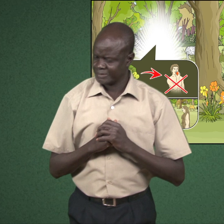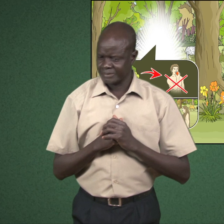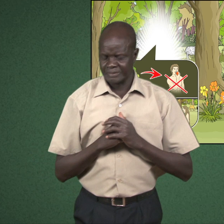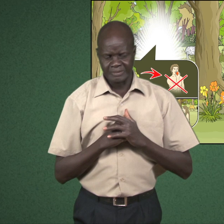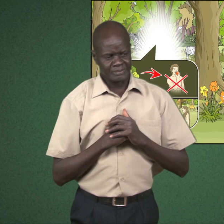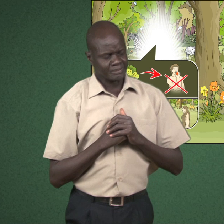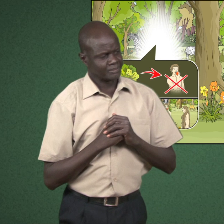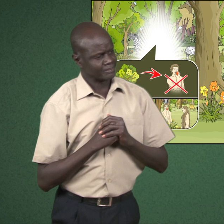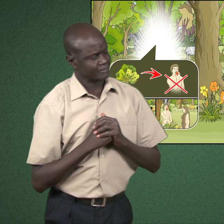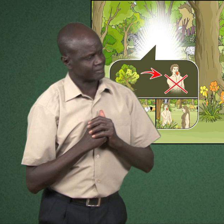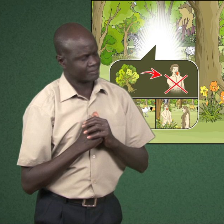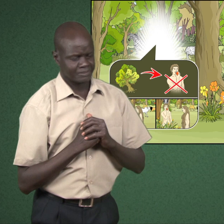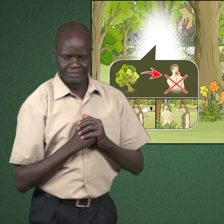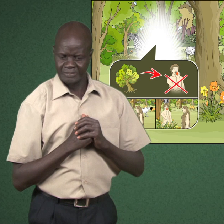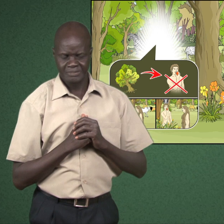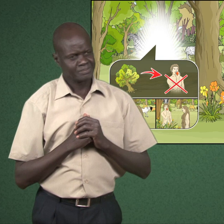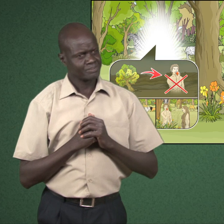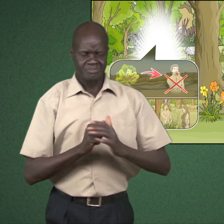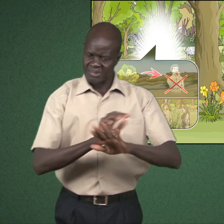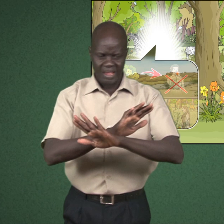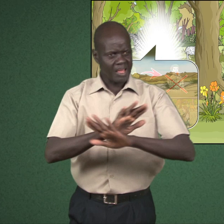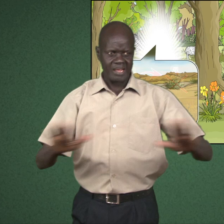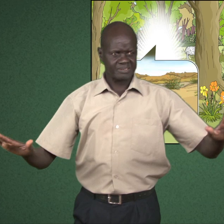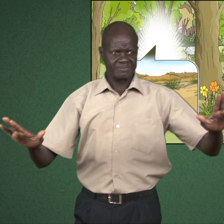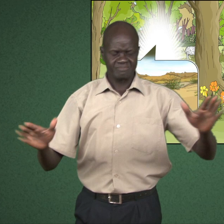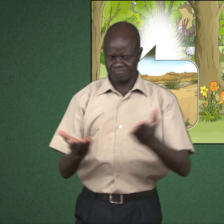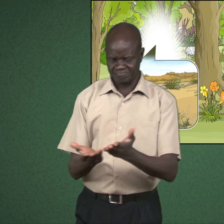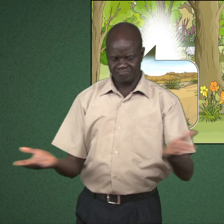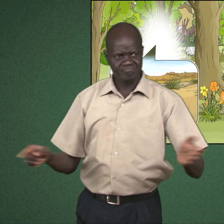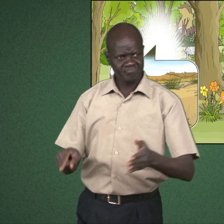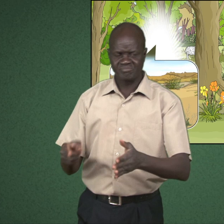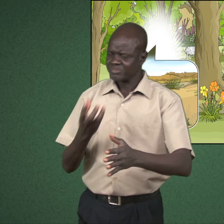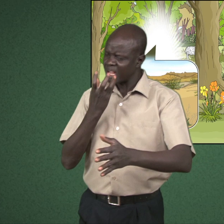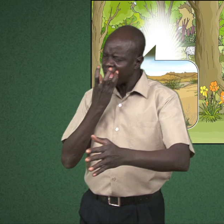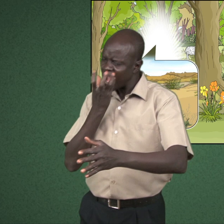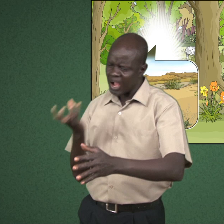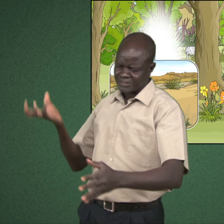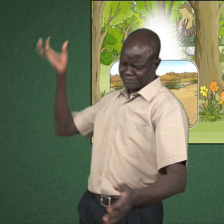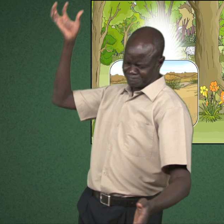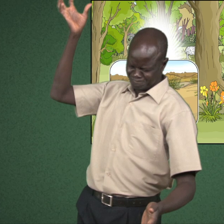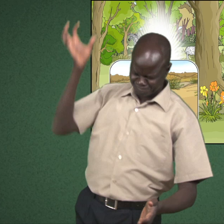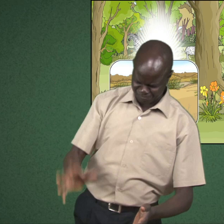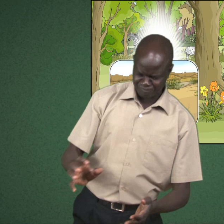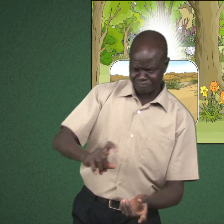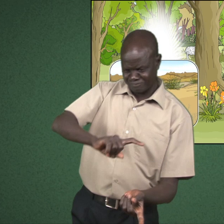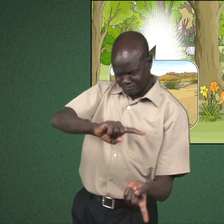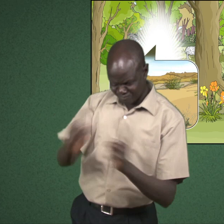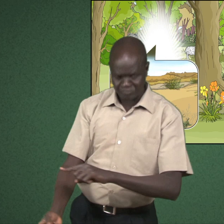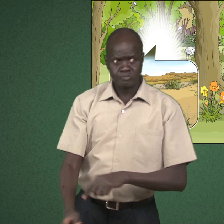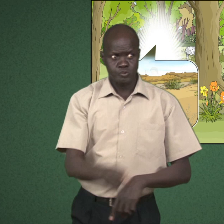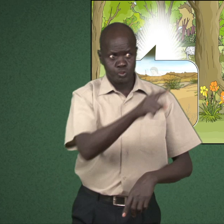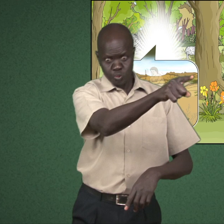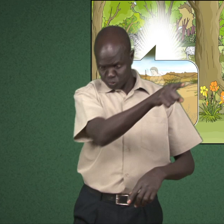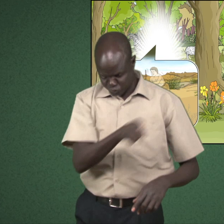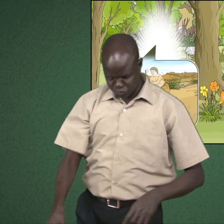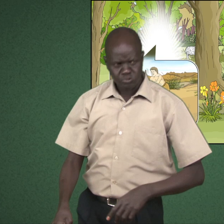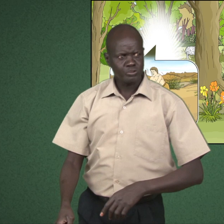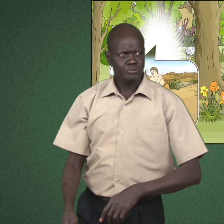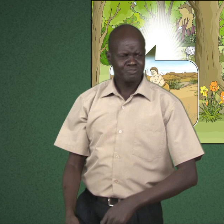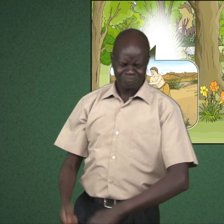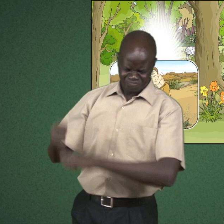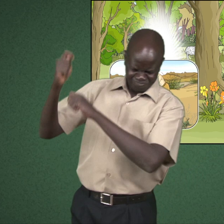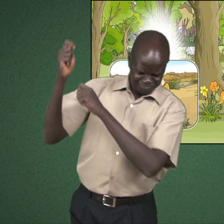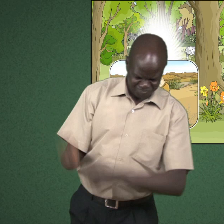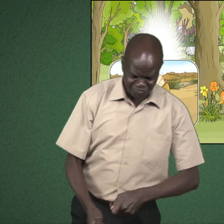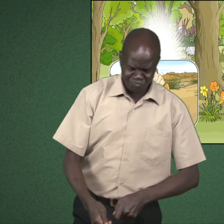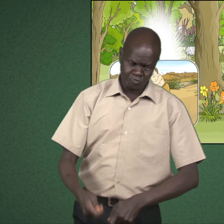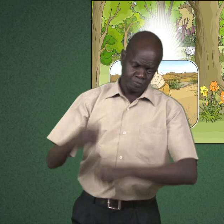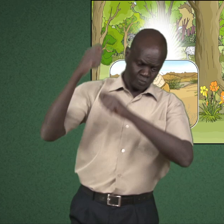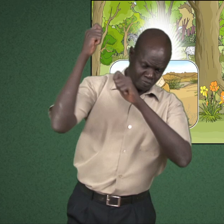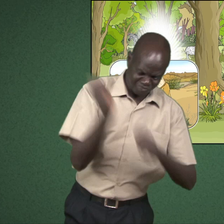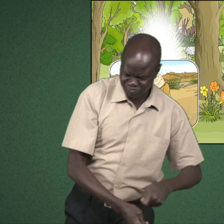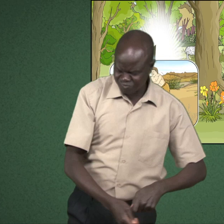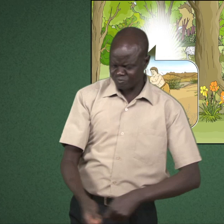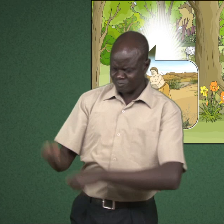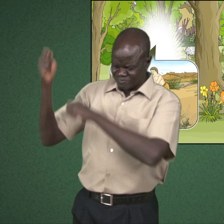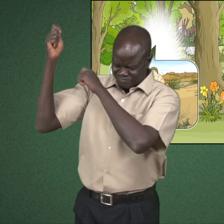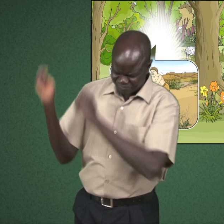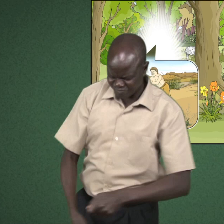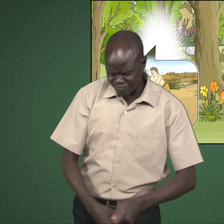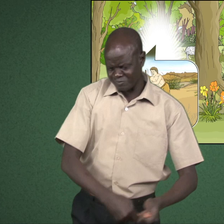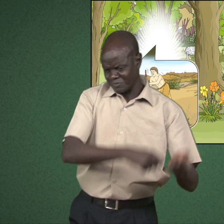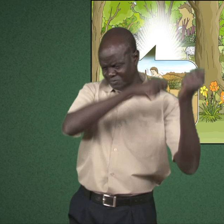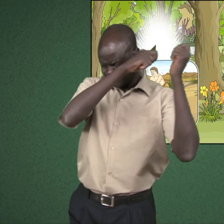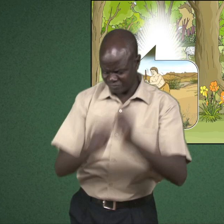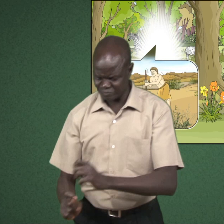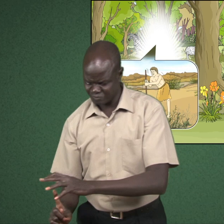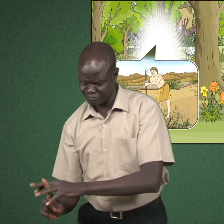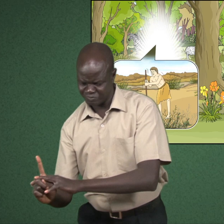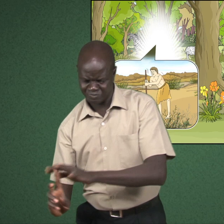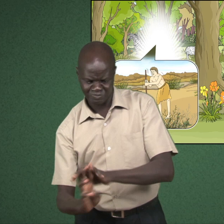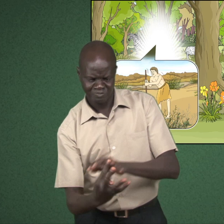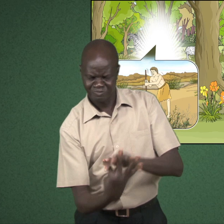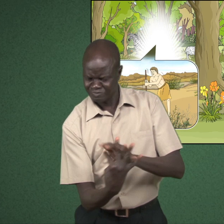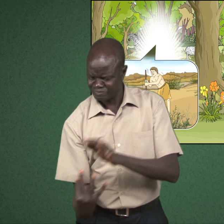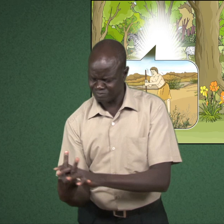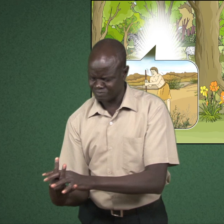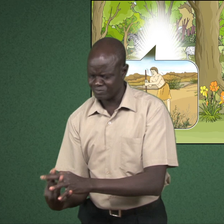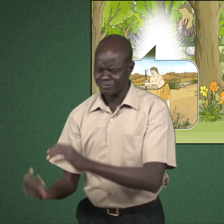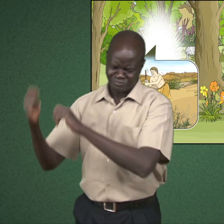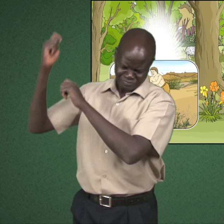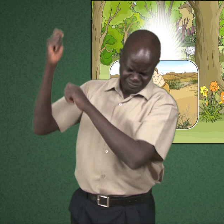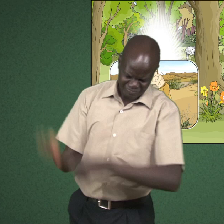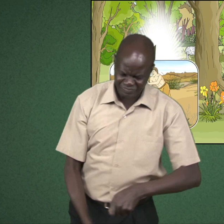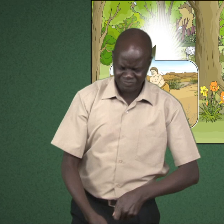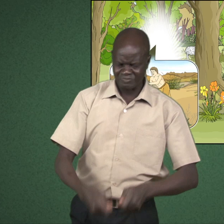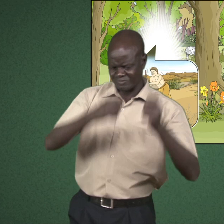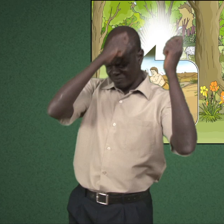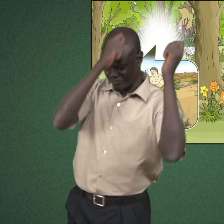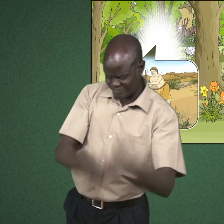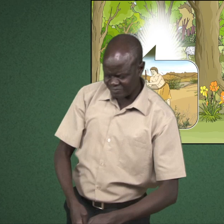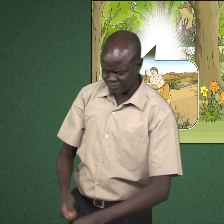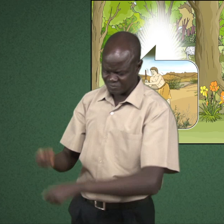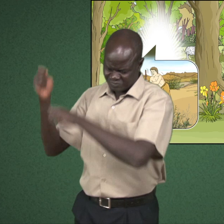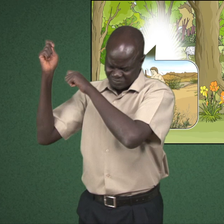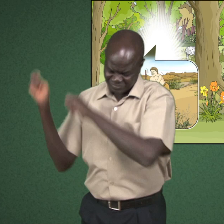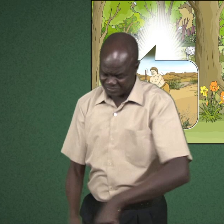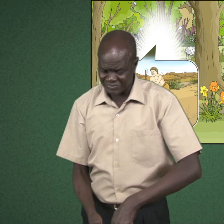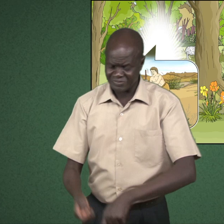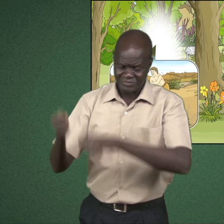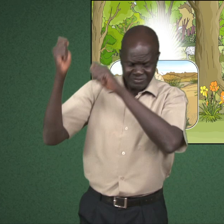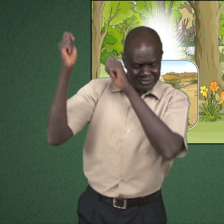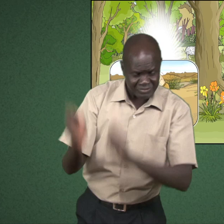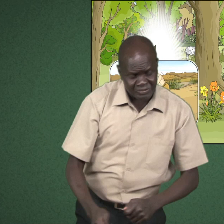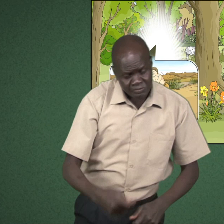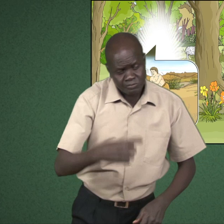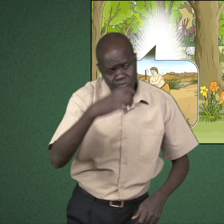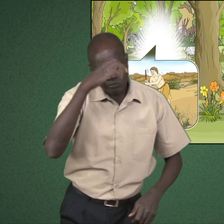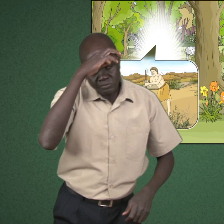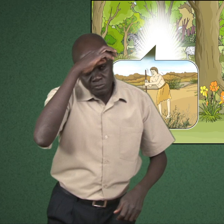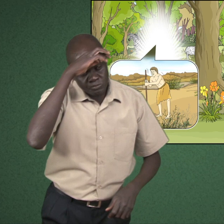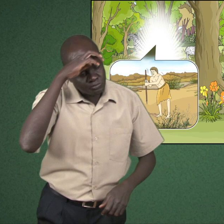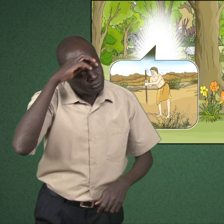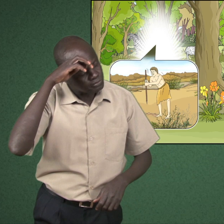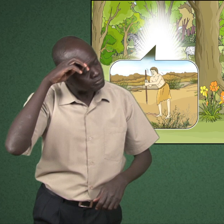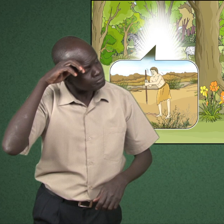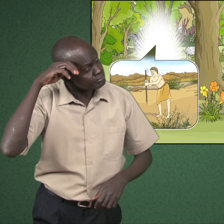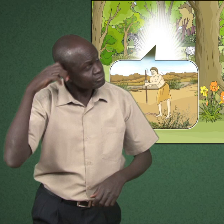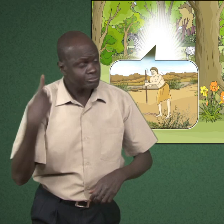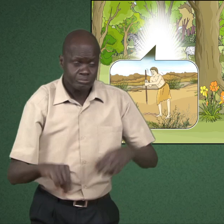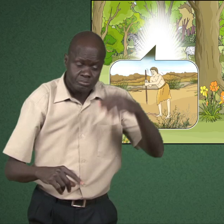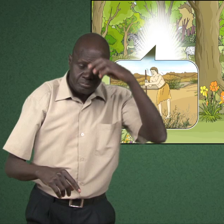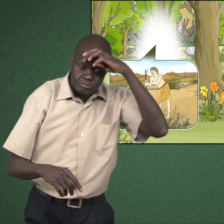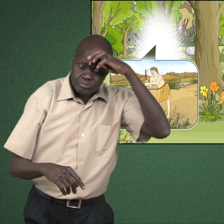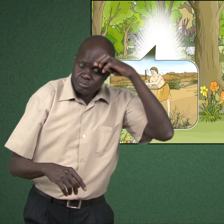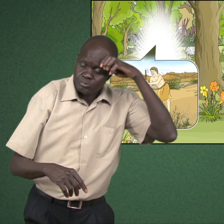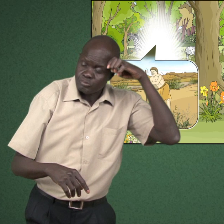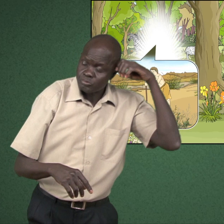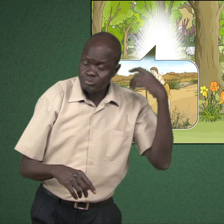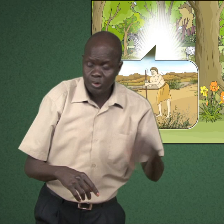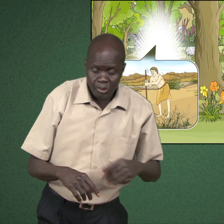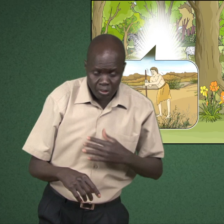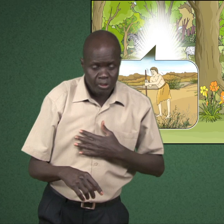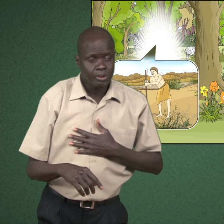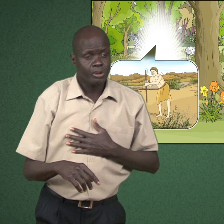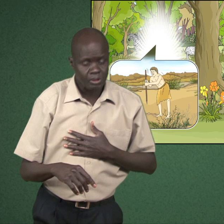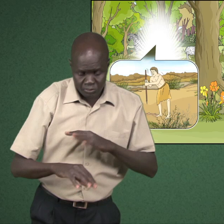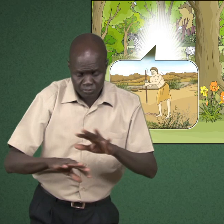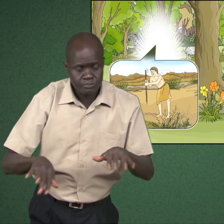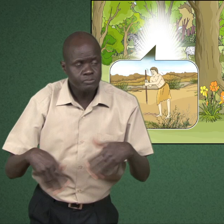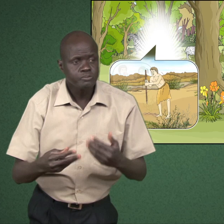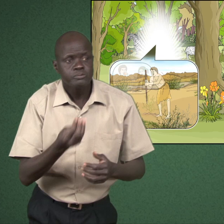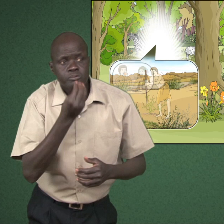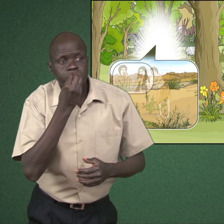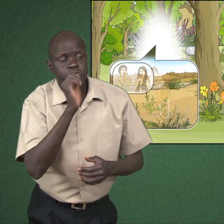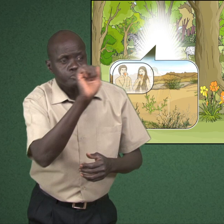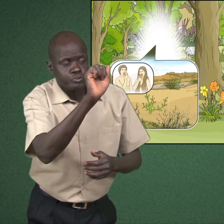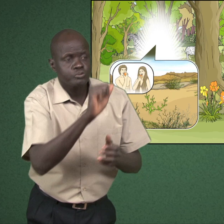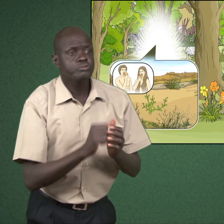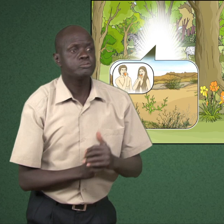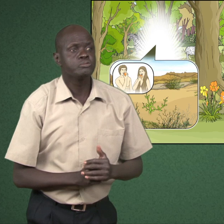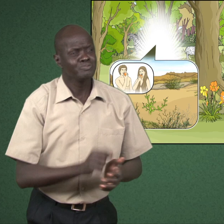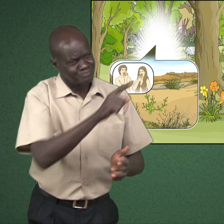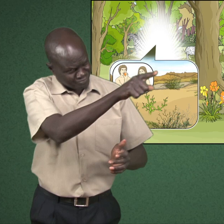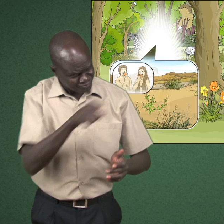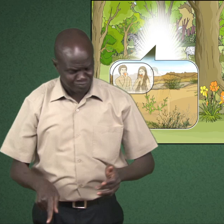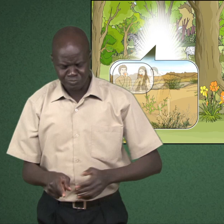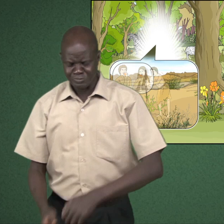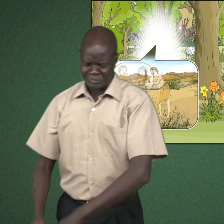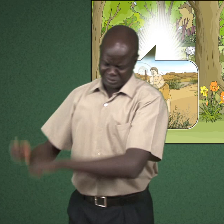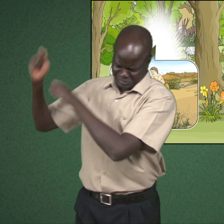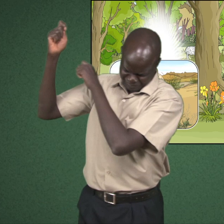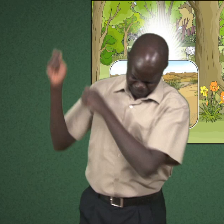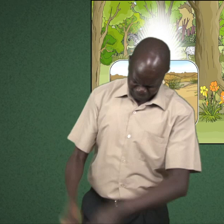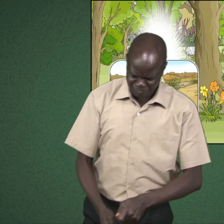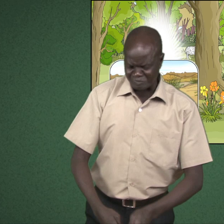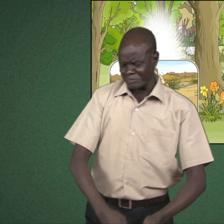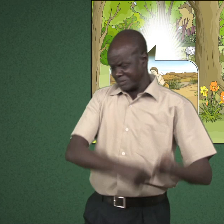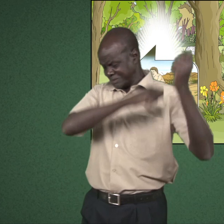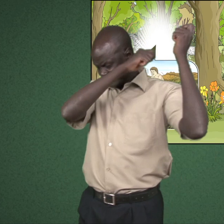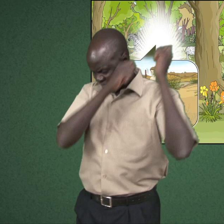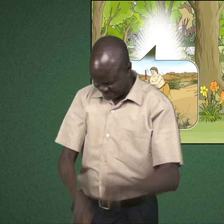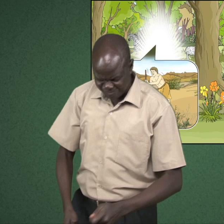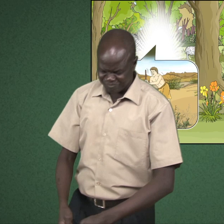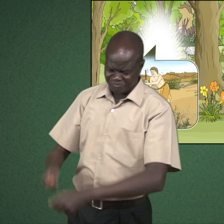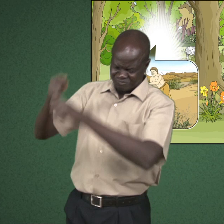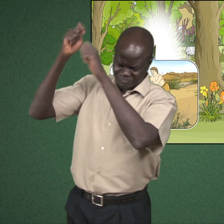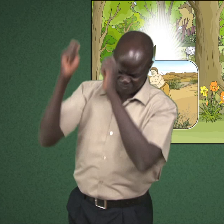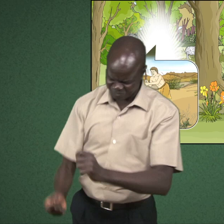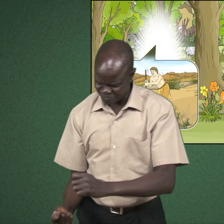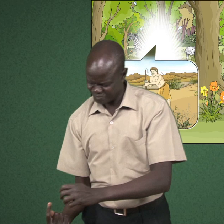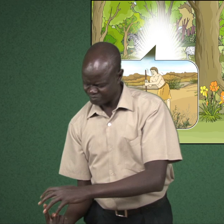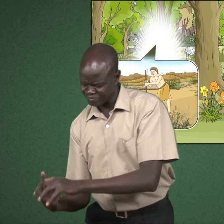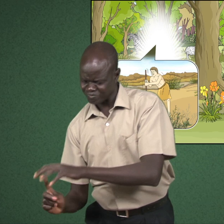through toil you will eat of it all the days of your life. Both thorns and thistles it will yield for you, and you will eat the plants of the field.